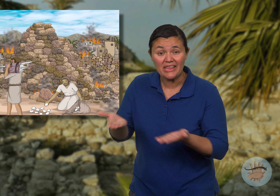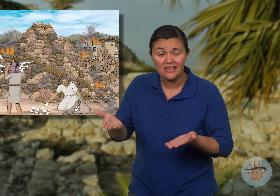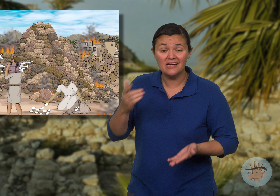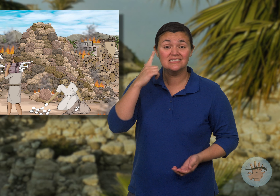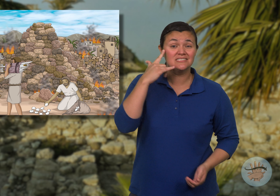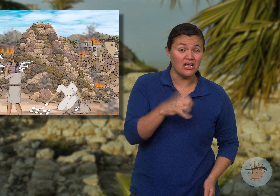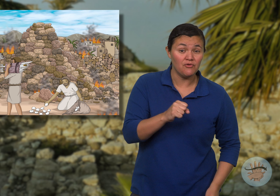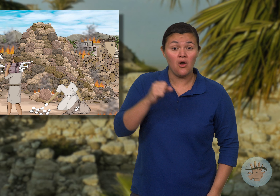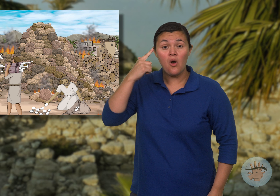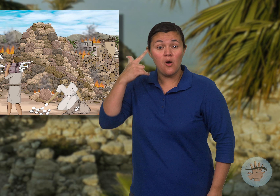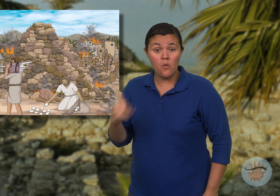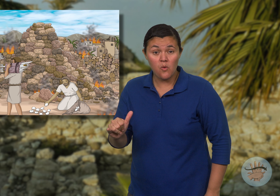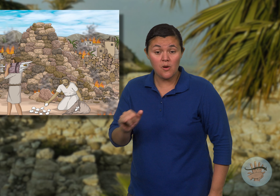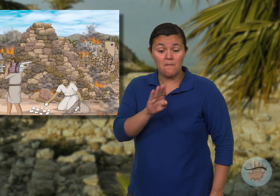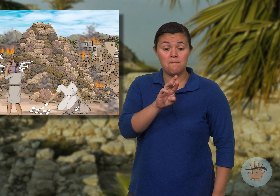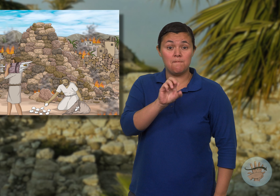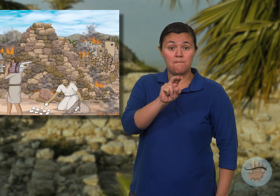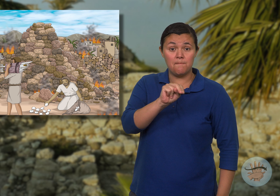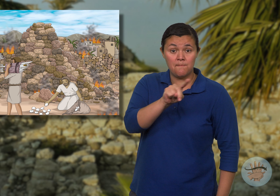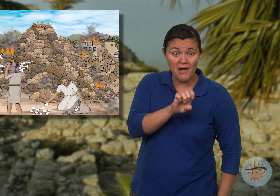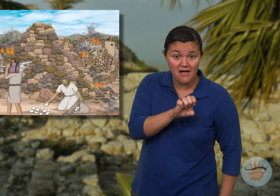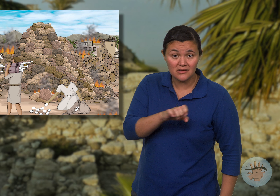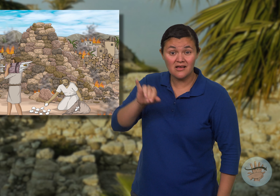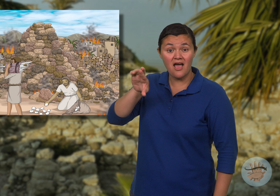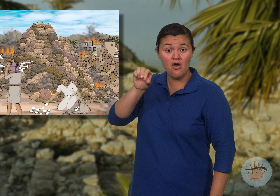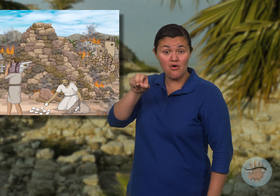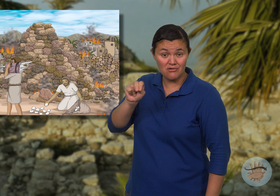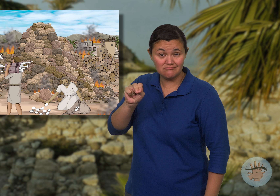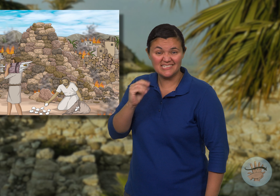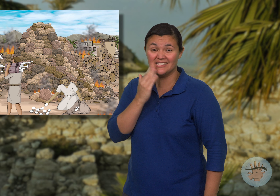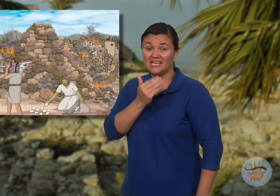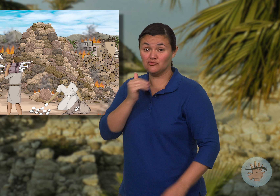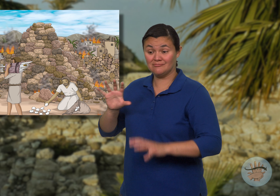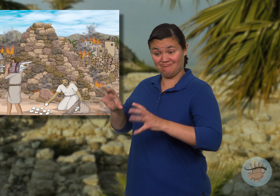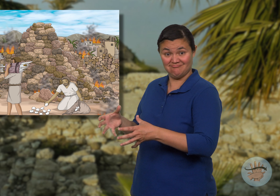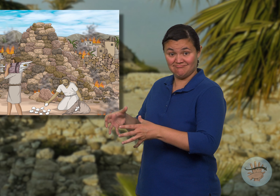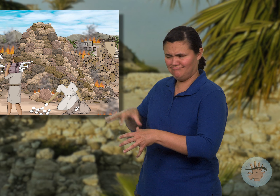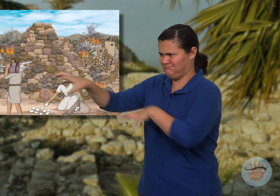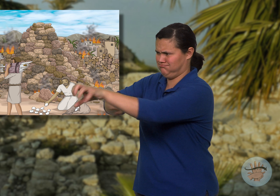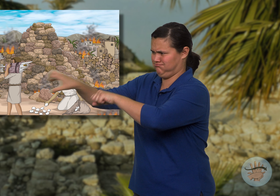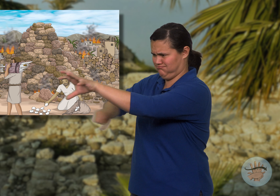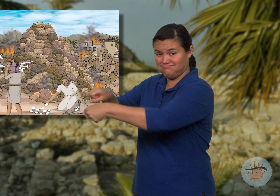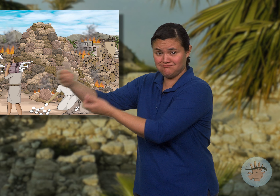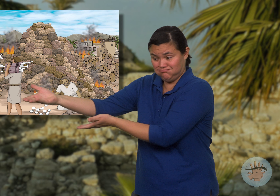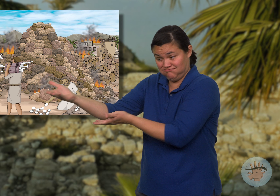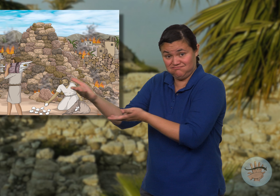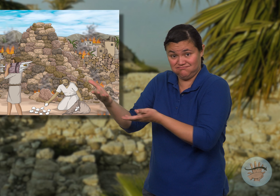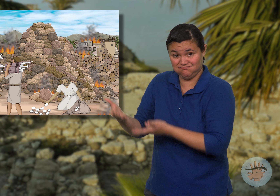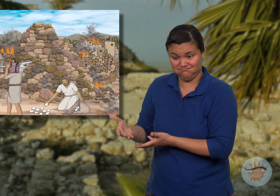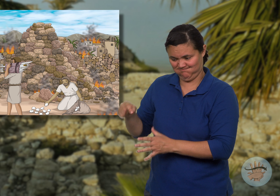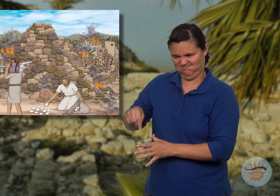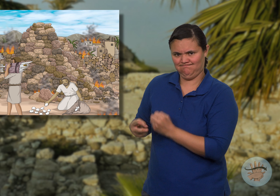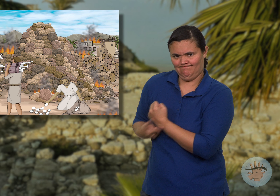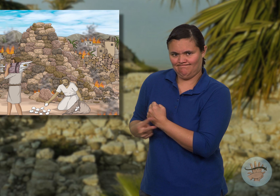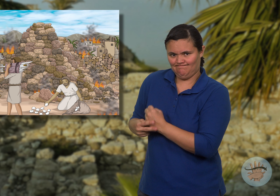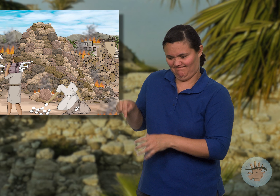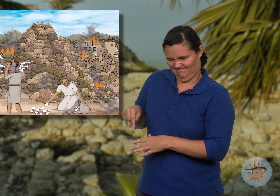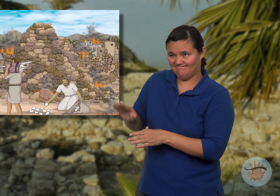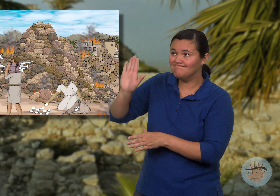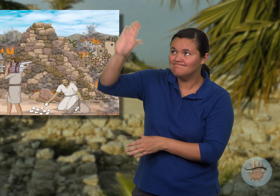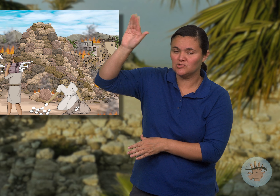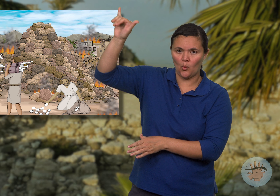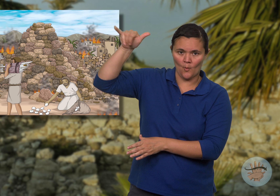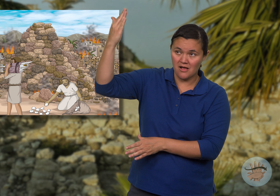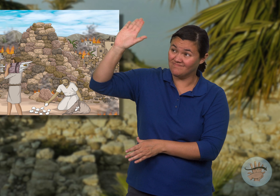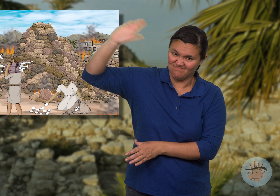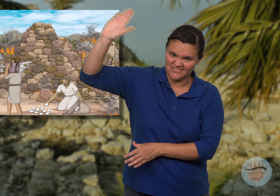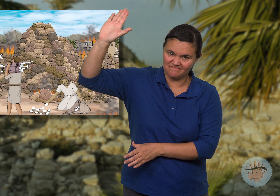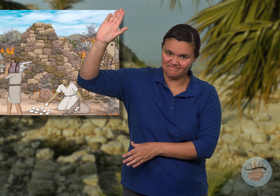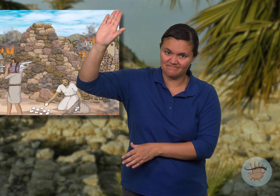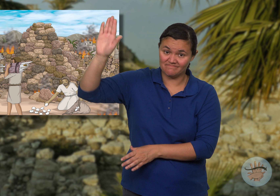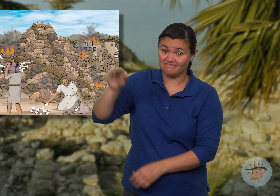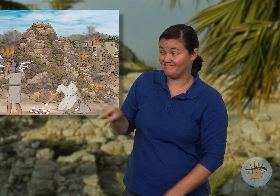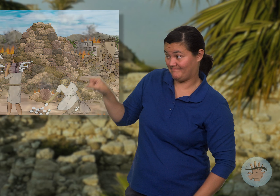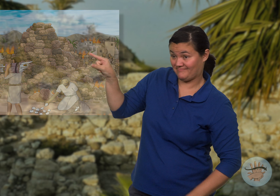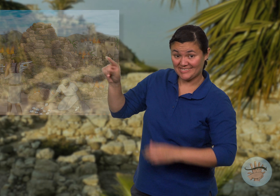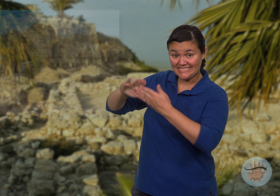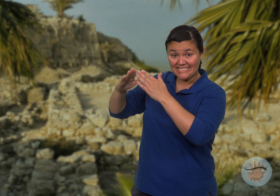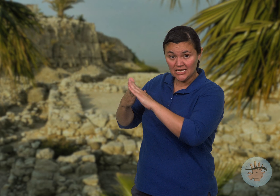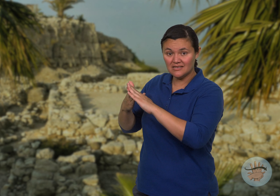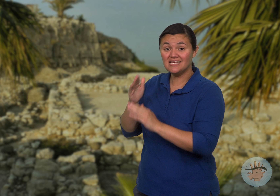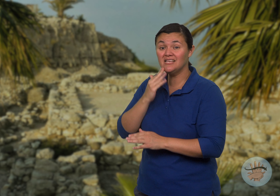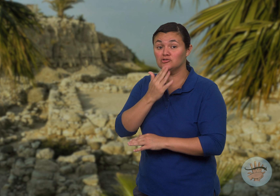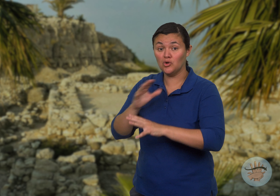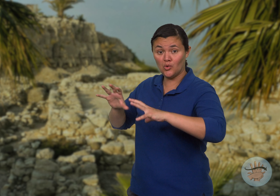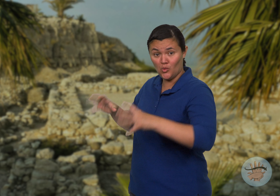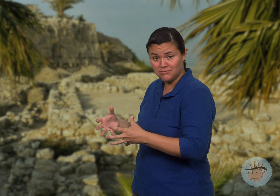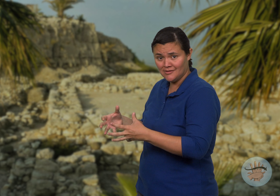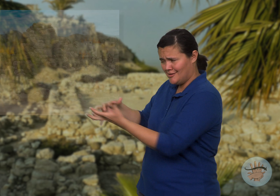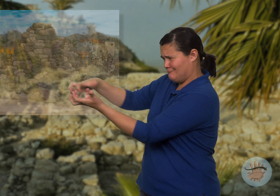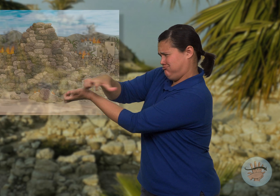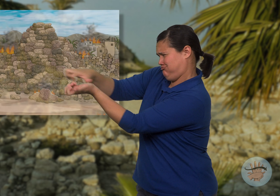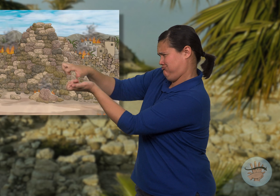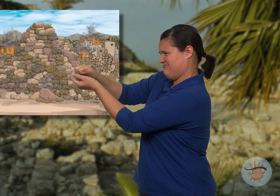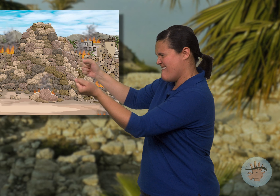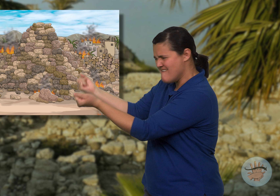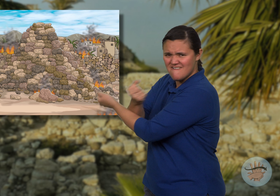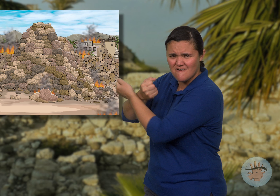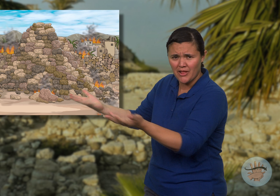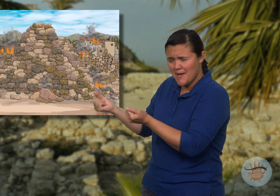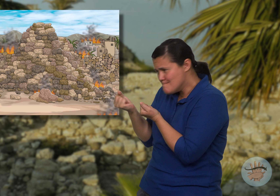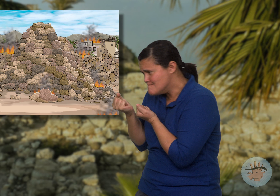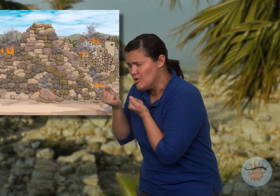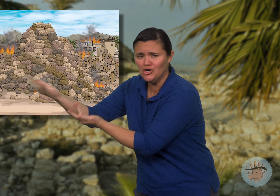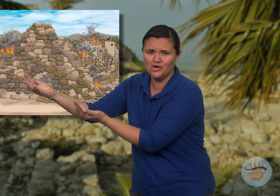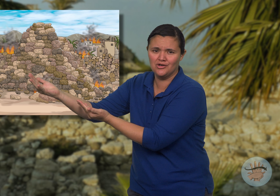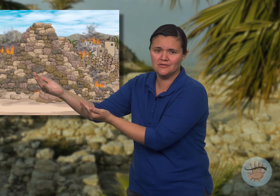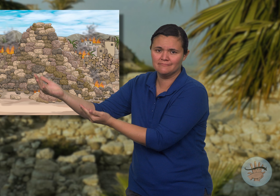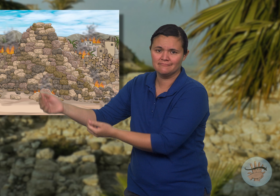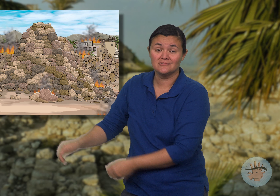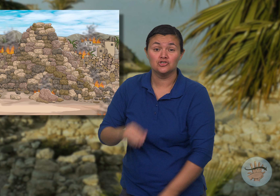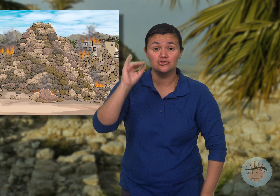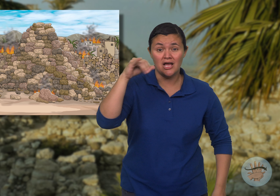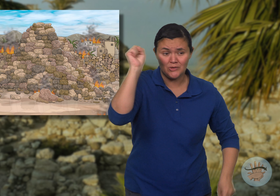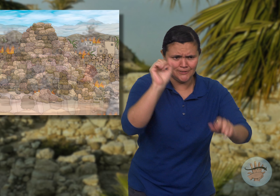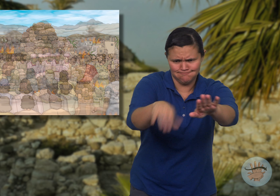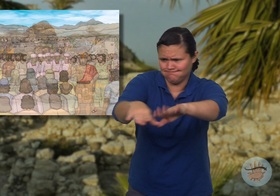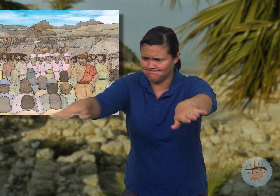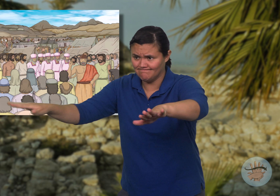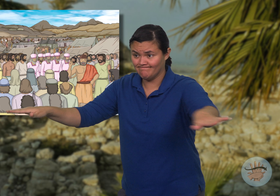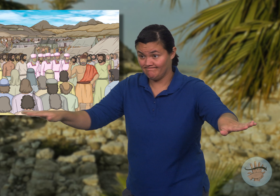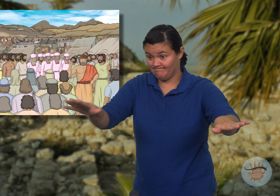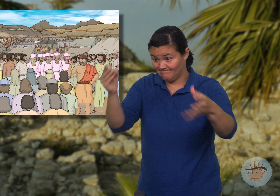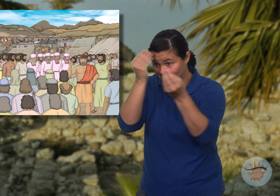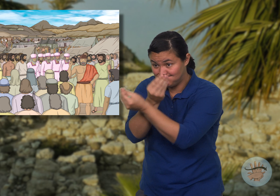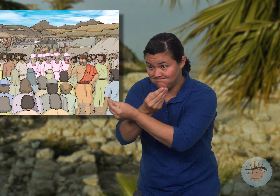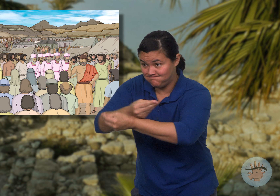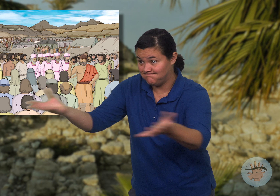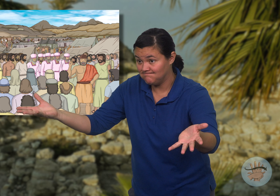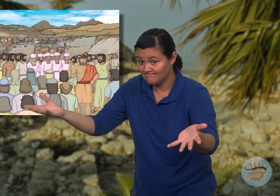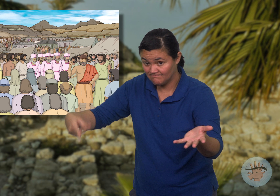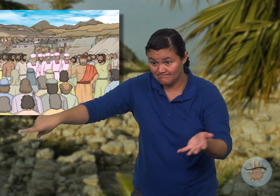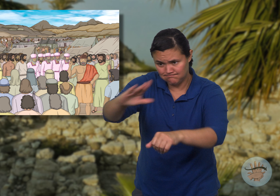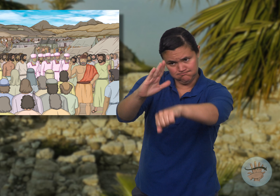However, they put the silver and gold and articles of bronze and iron into the treasury of the LORD’s house.